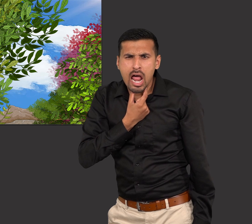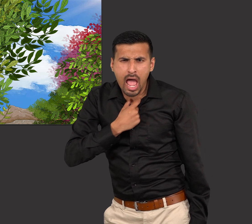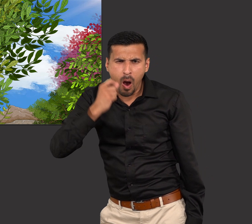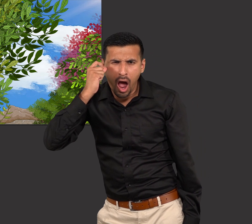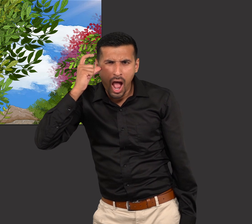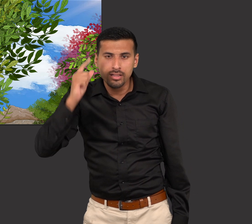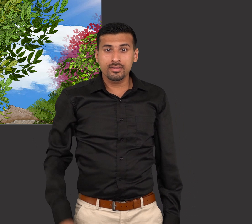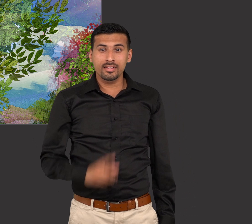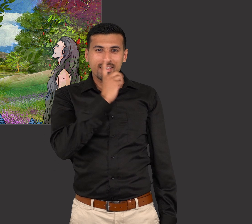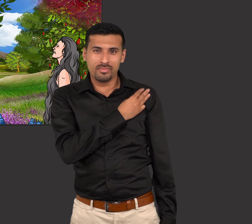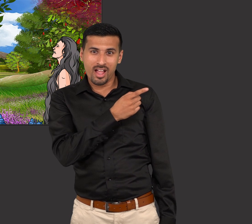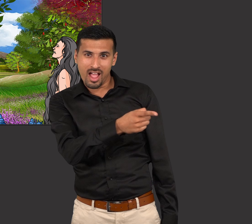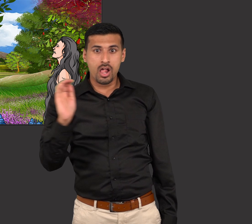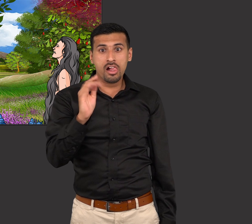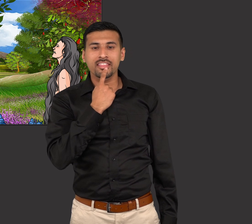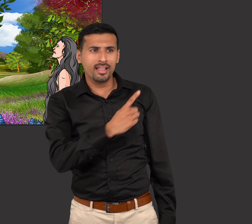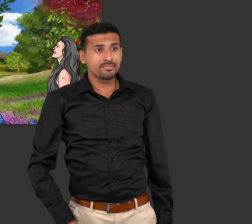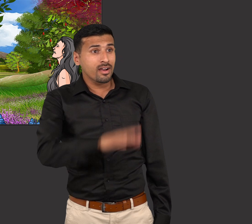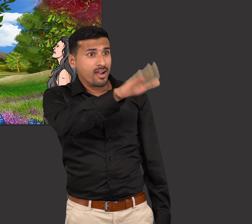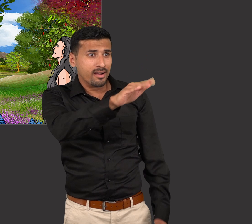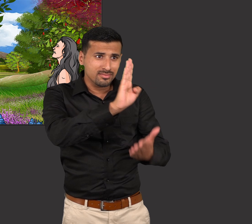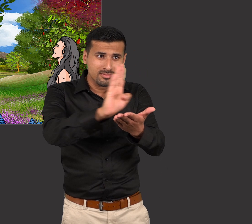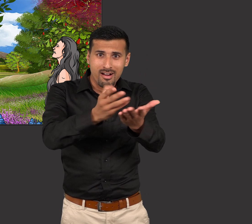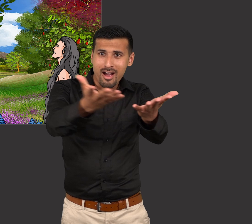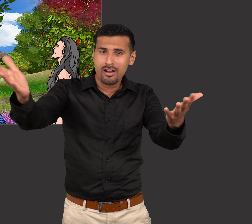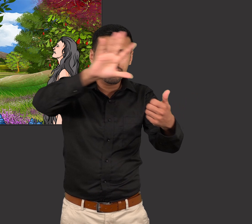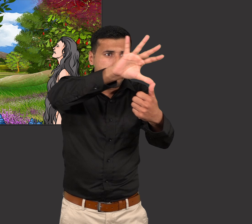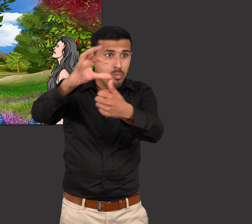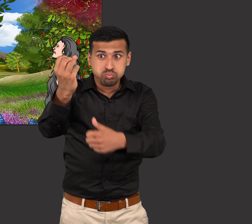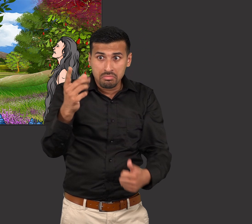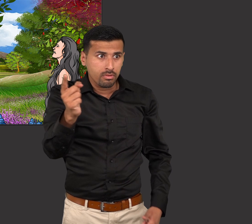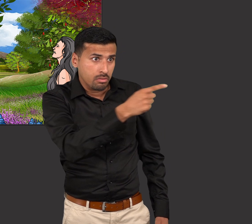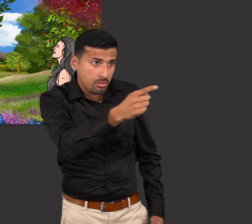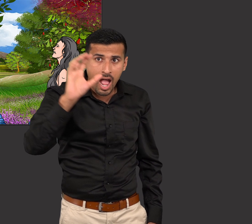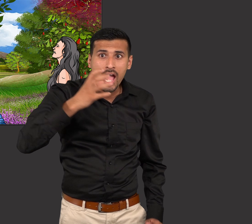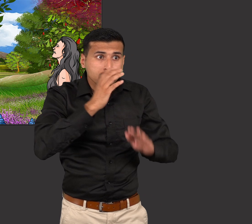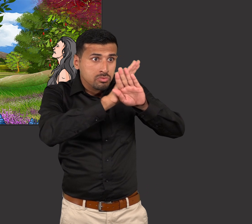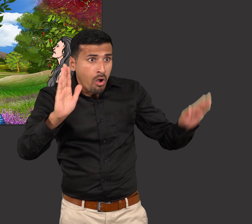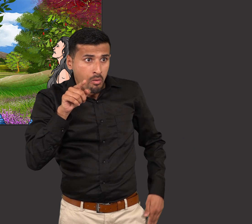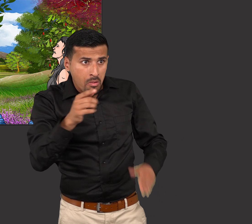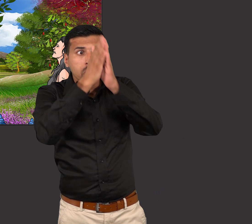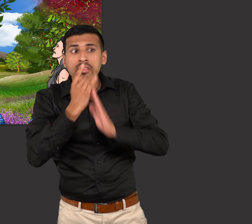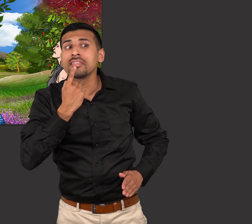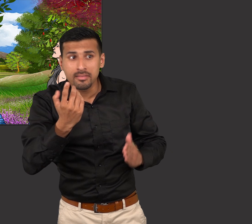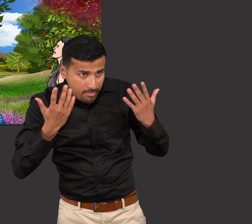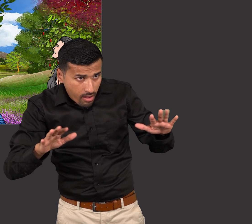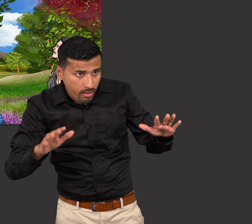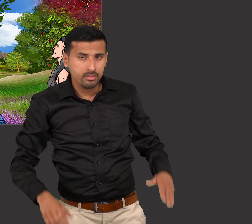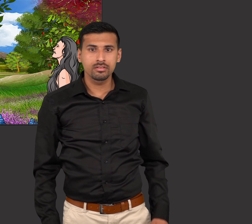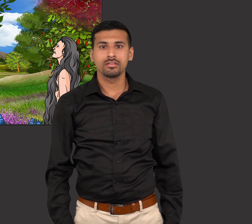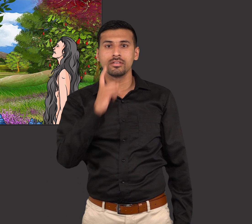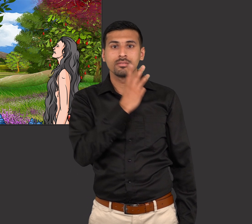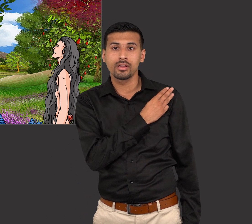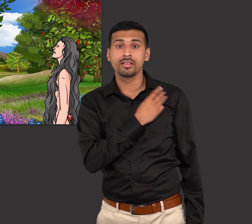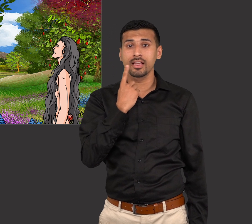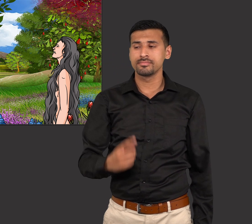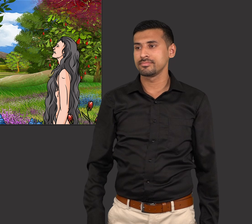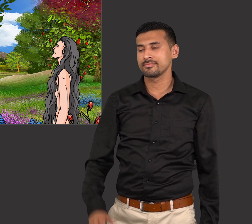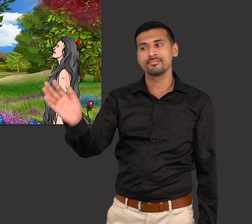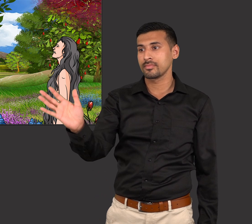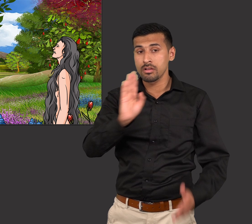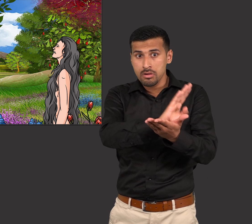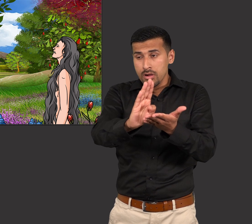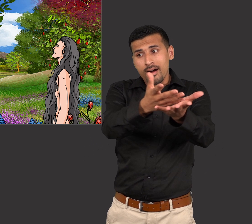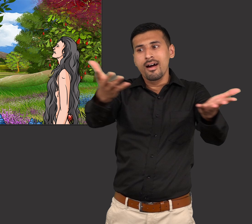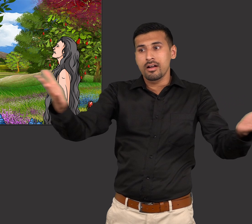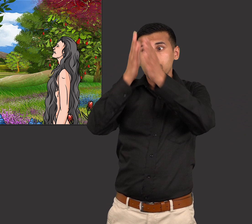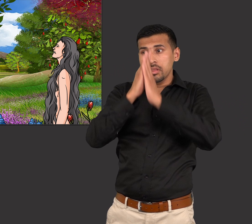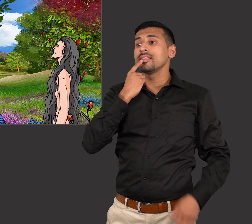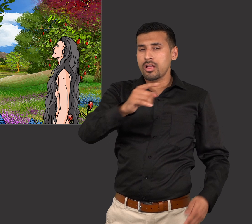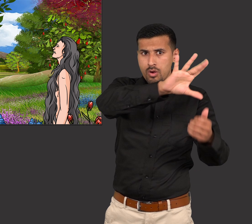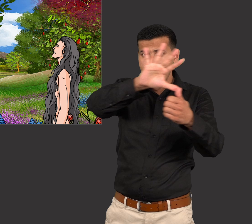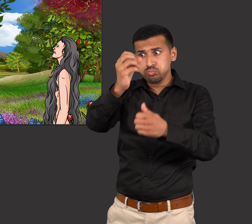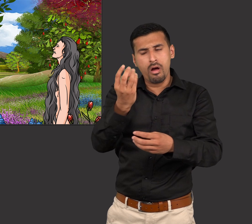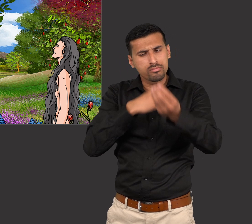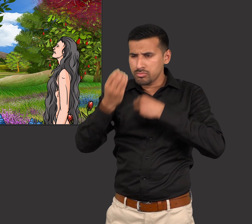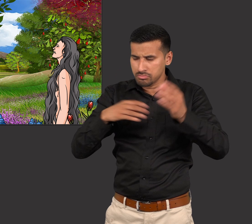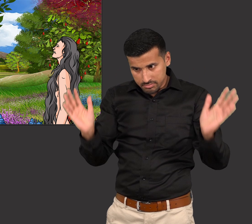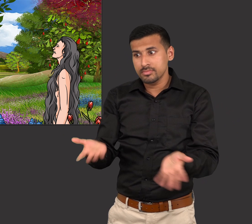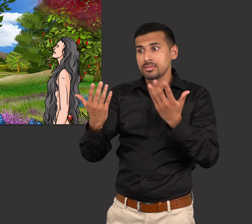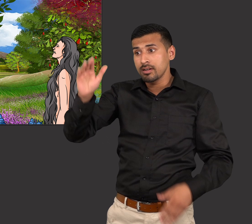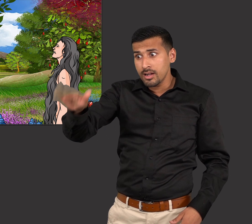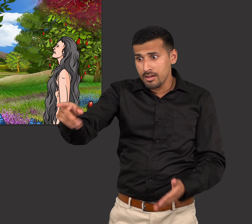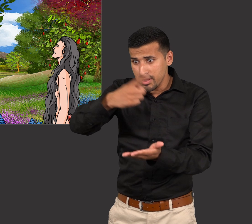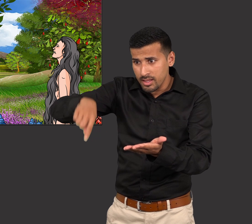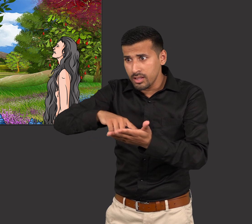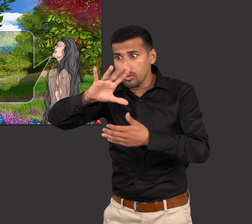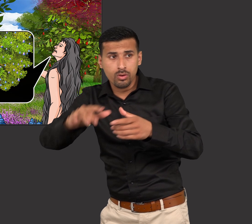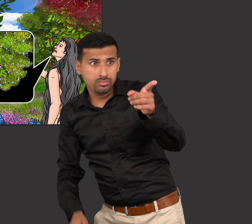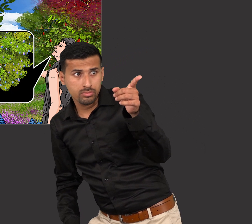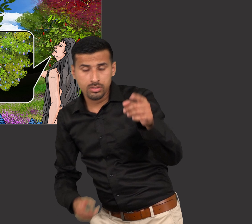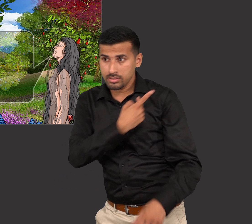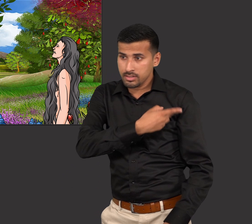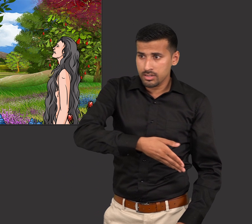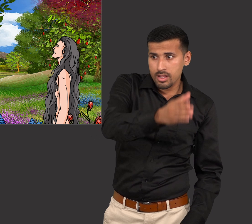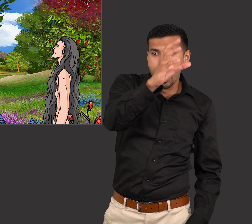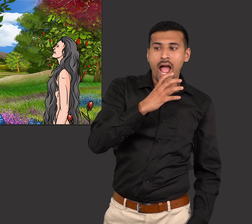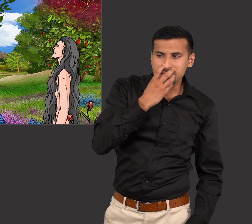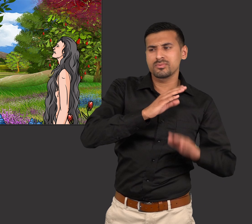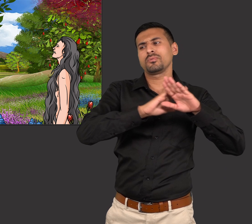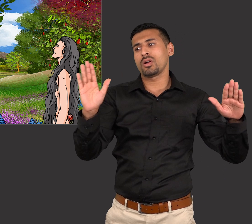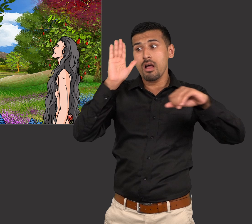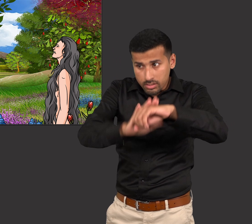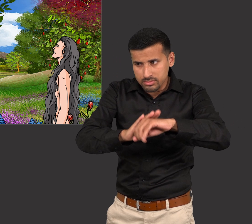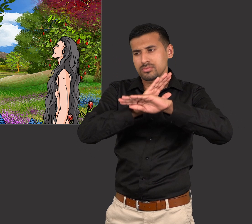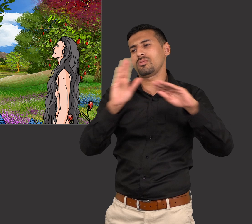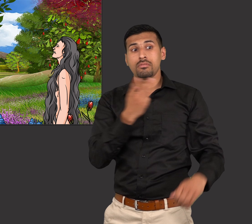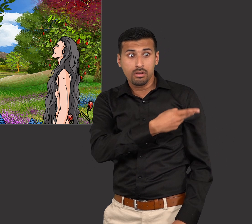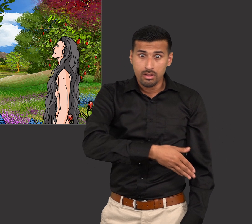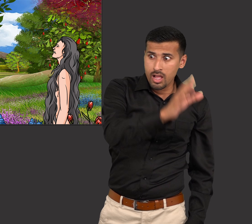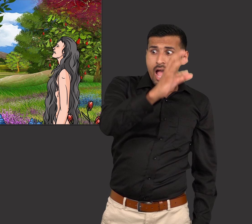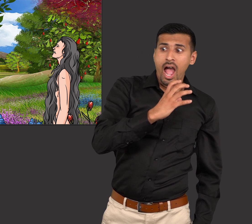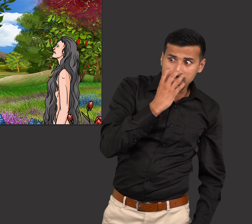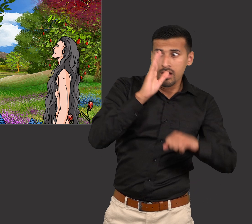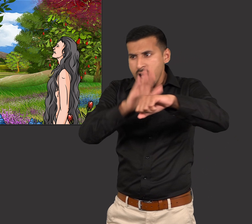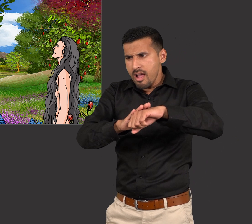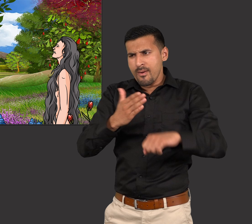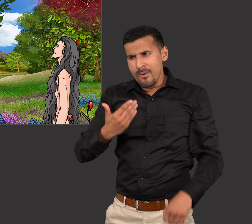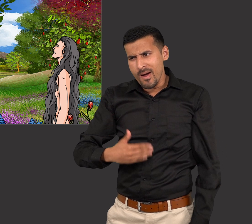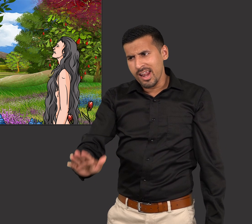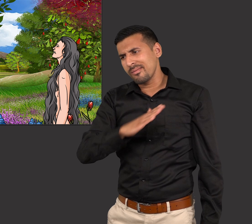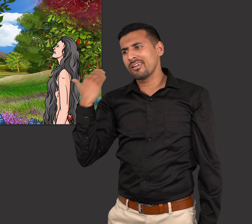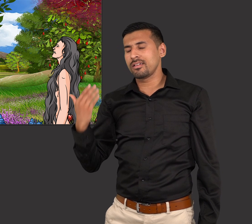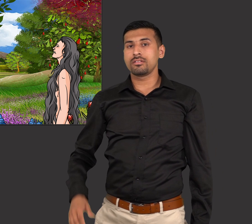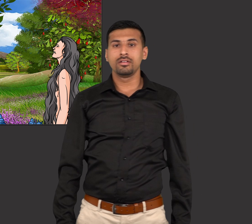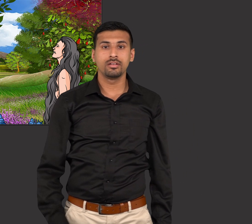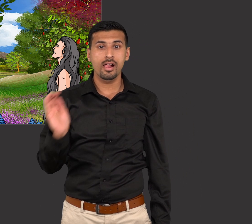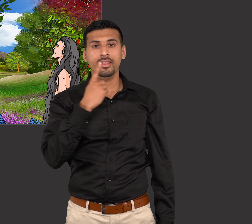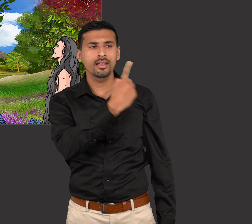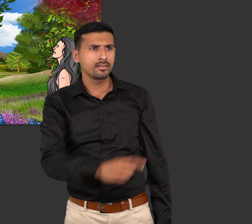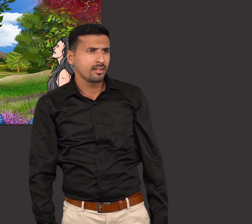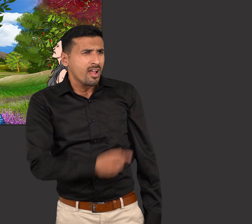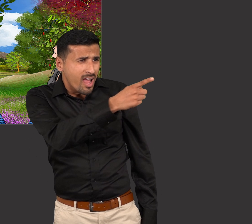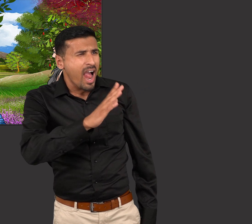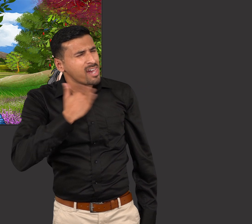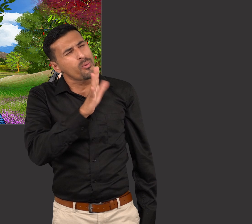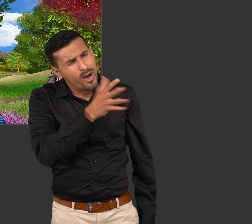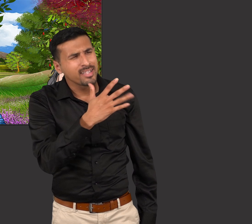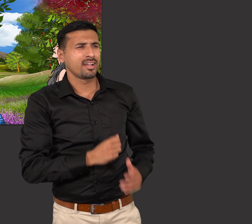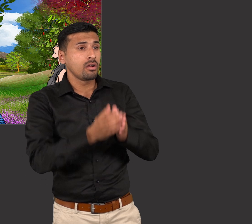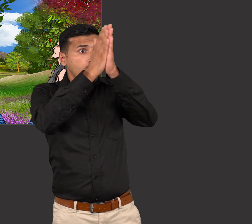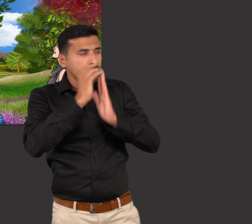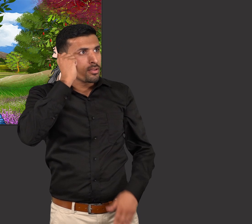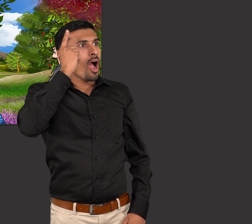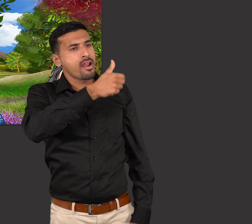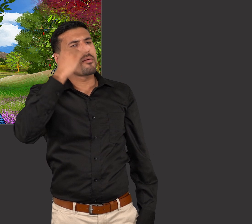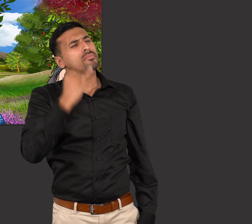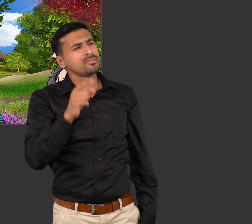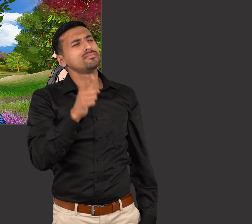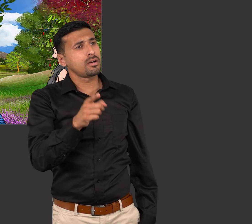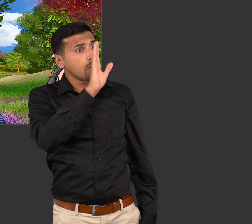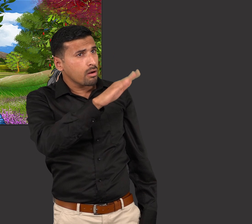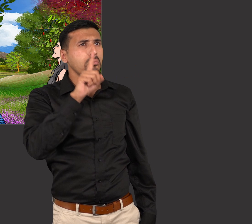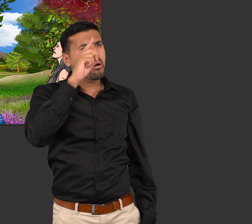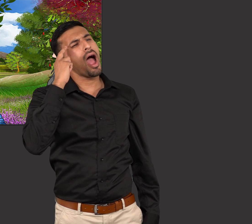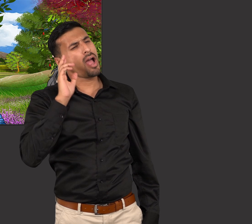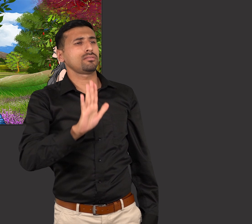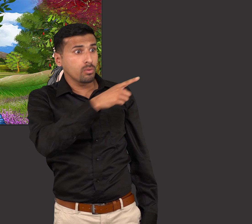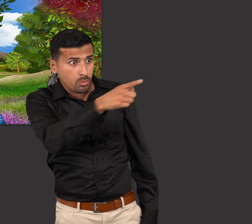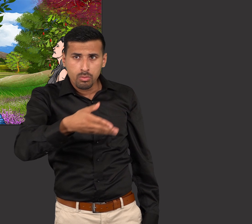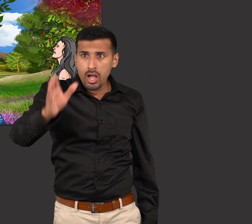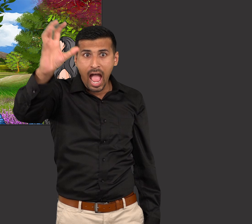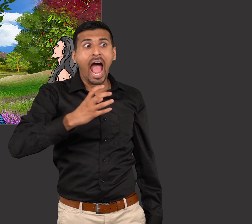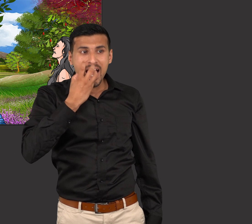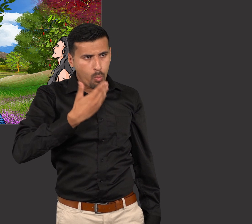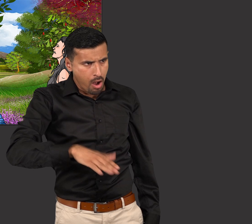And he said to the woman, “Did God really say, ‘You must not eat from any tree in the garden?’” The woman answered the serpent, “We may eat the fruit of the trees of the garden, but about the fruit of the tree in the middle of the garden, God has said, ‘You must not eat of it or touch it, or you will die.’” “You will not surely die,” the serpent told her.